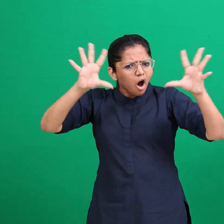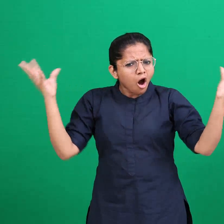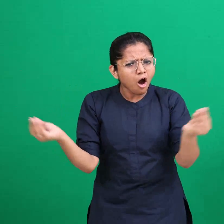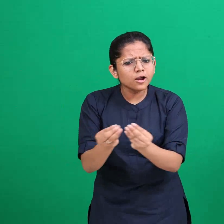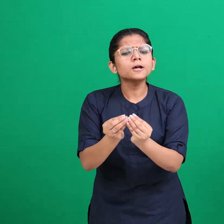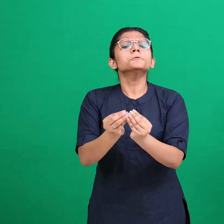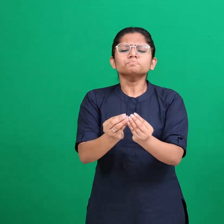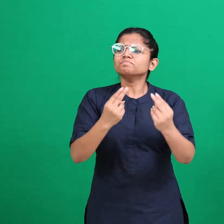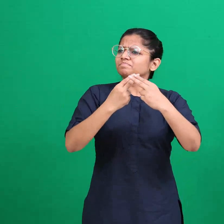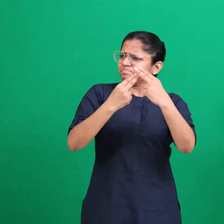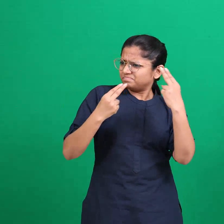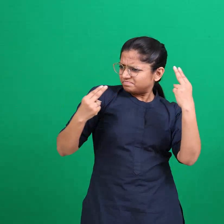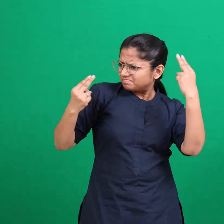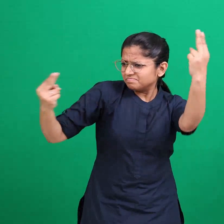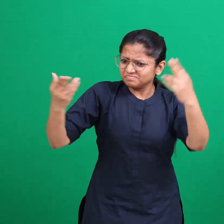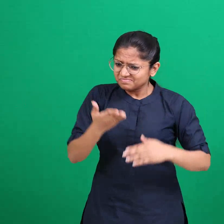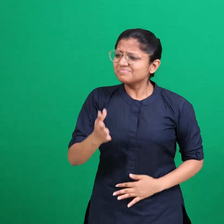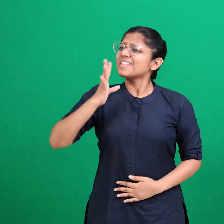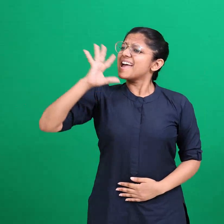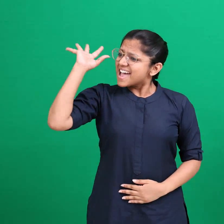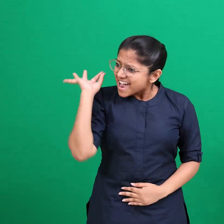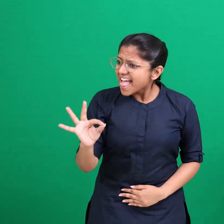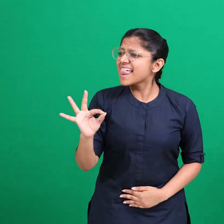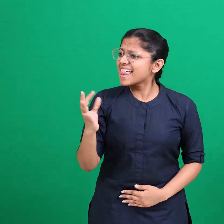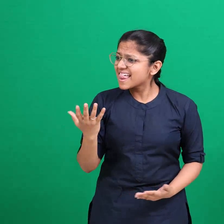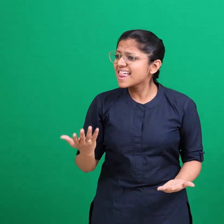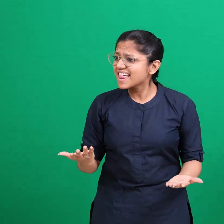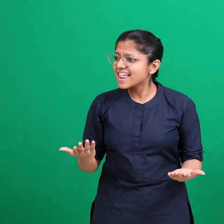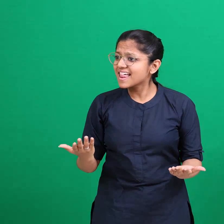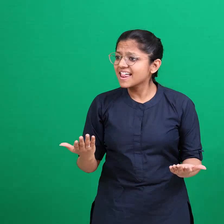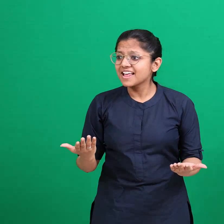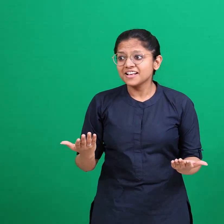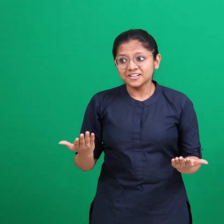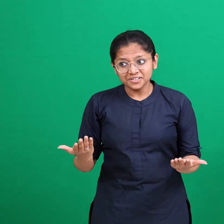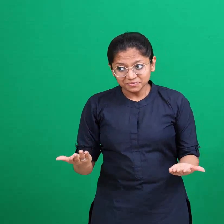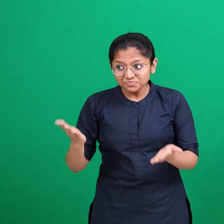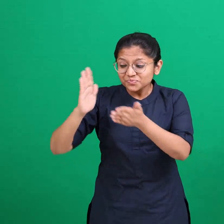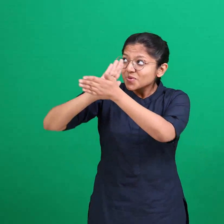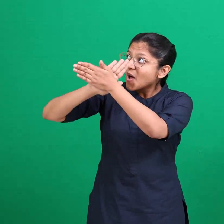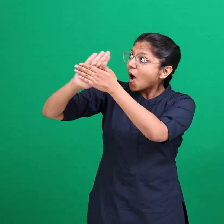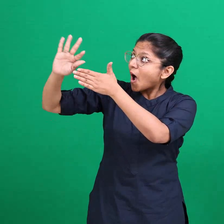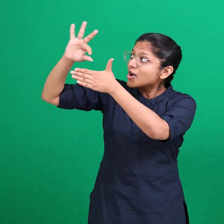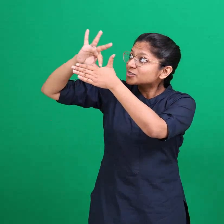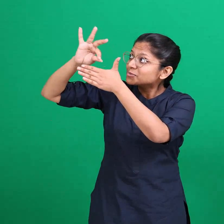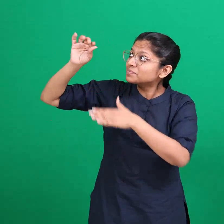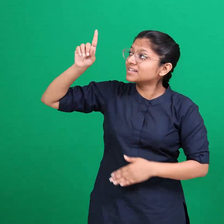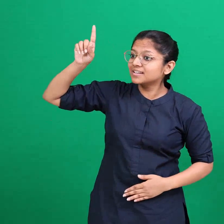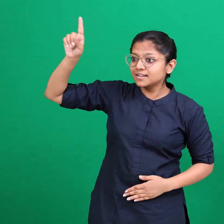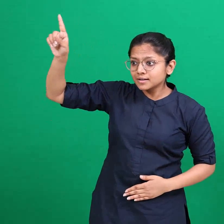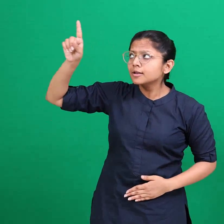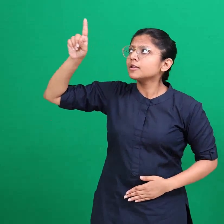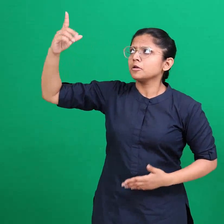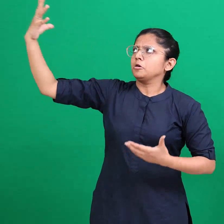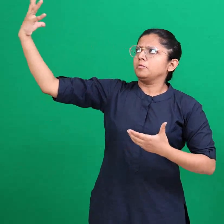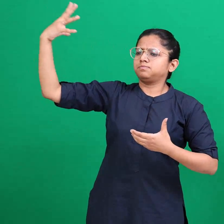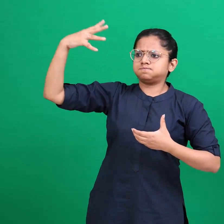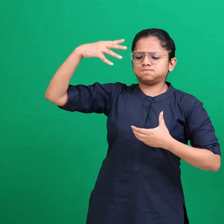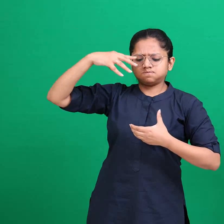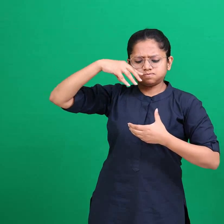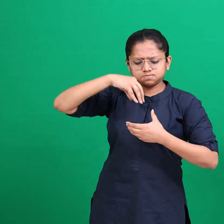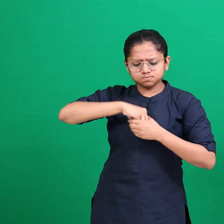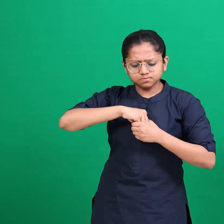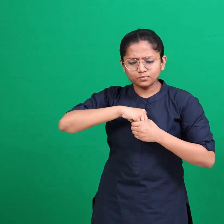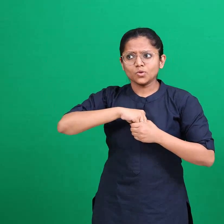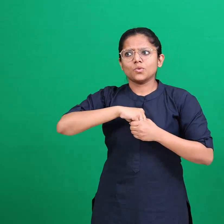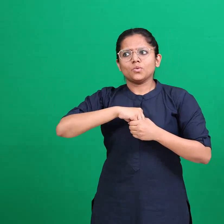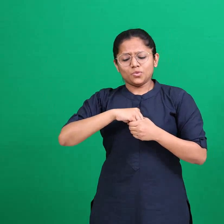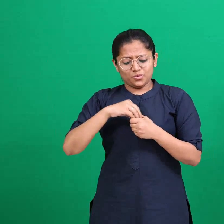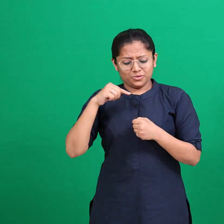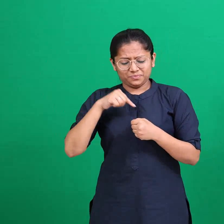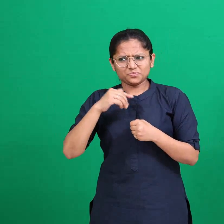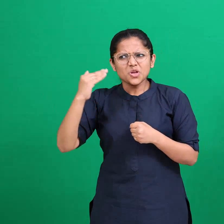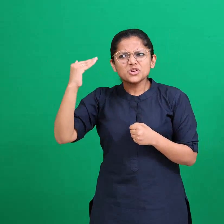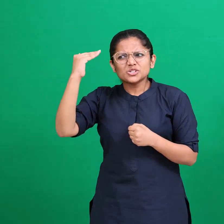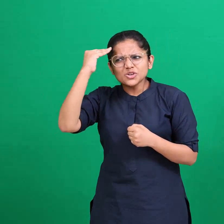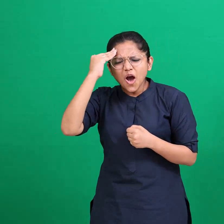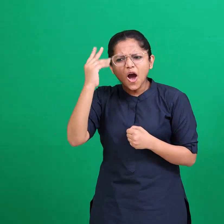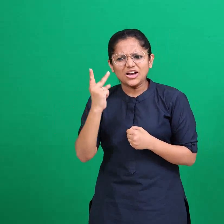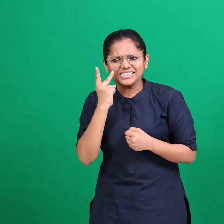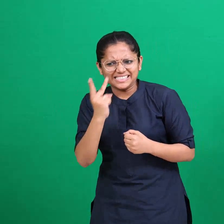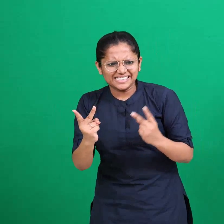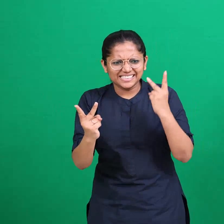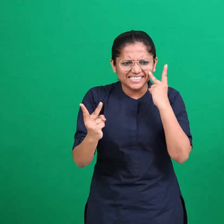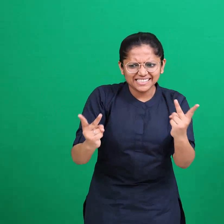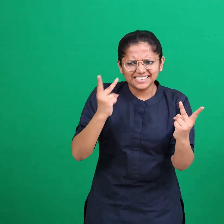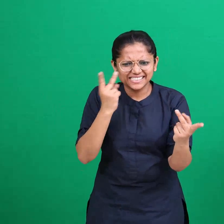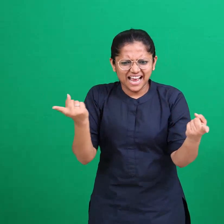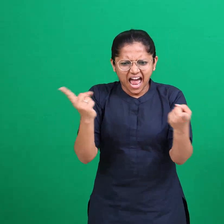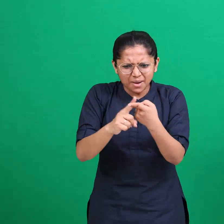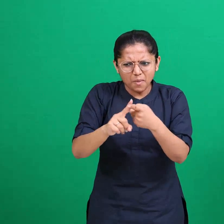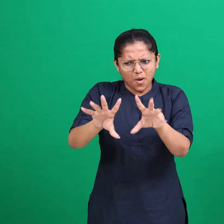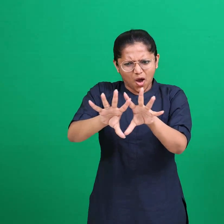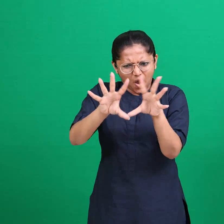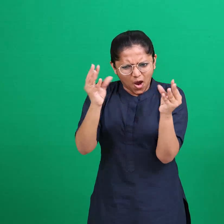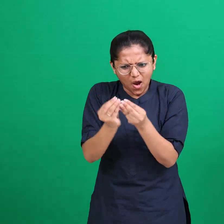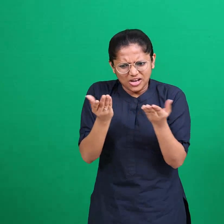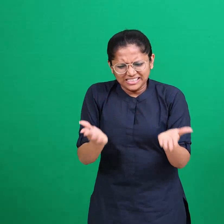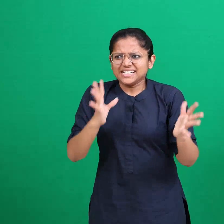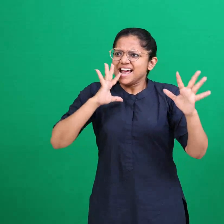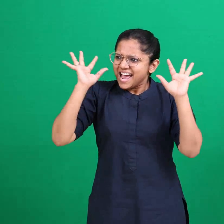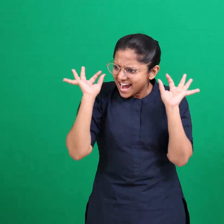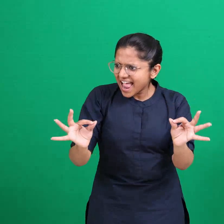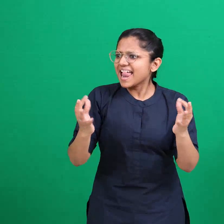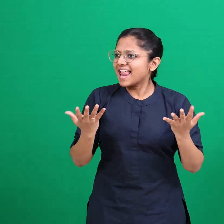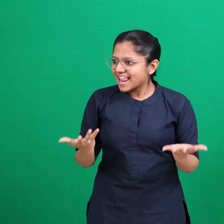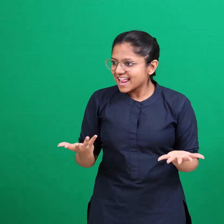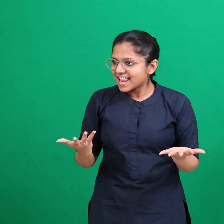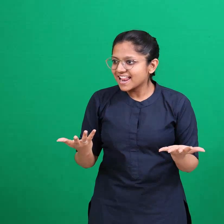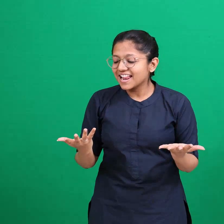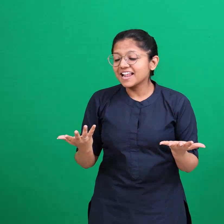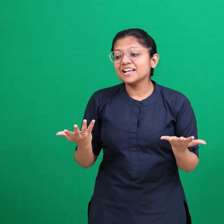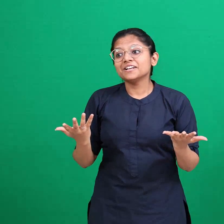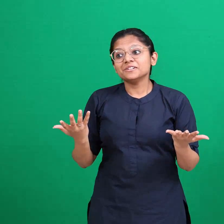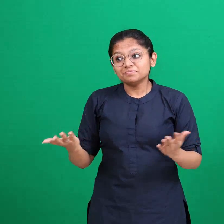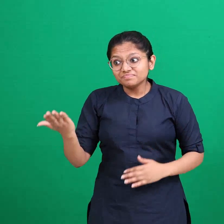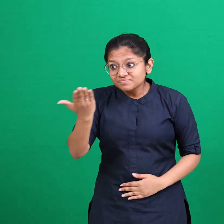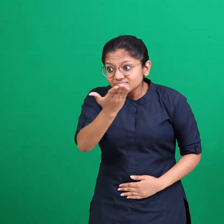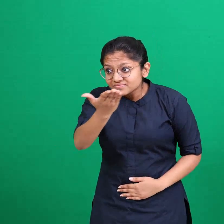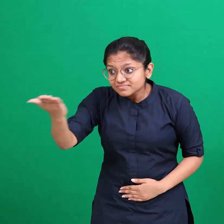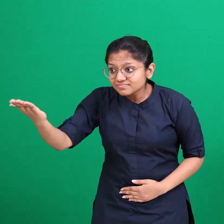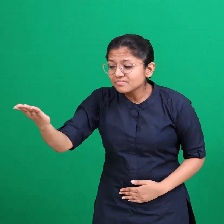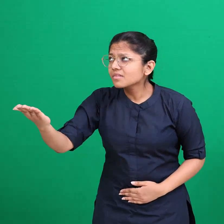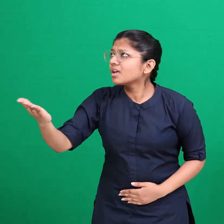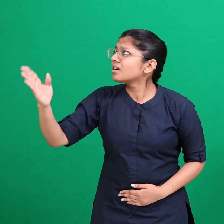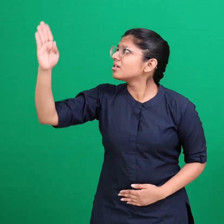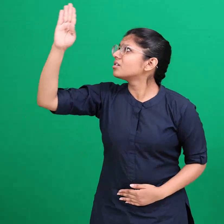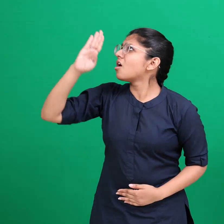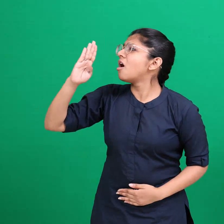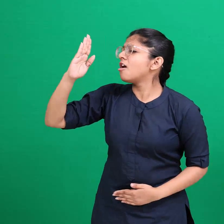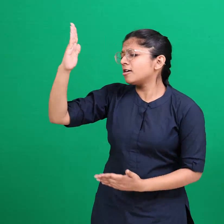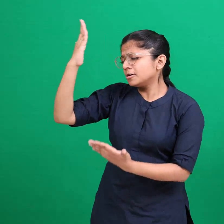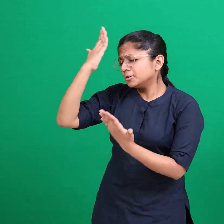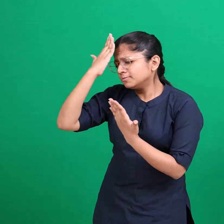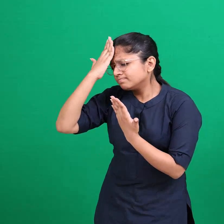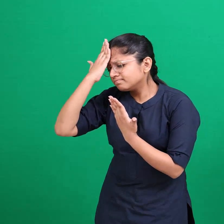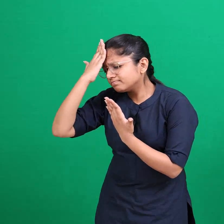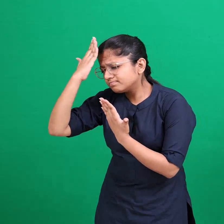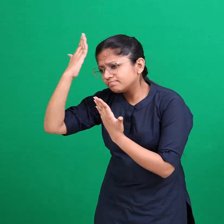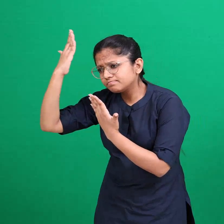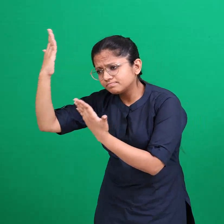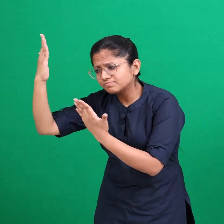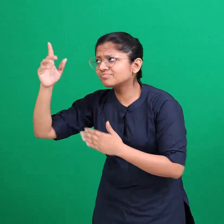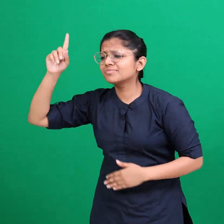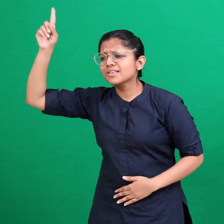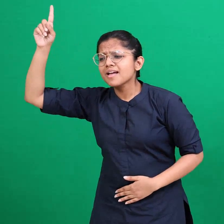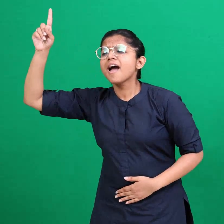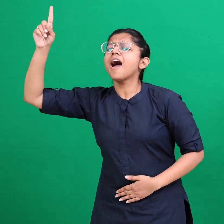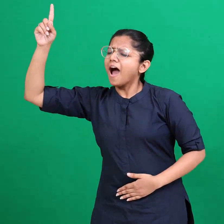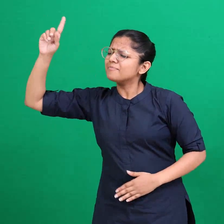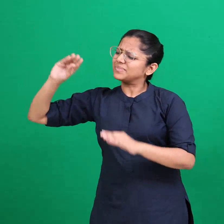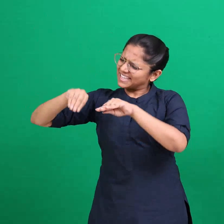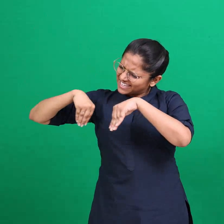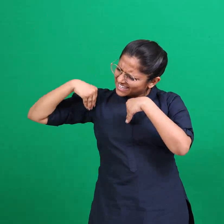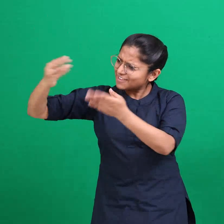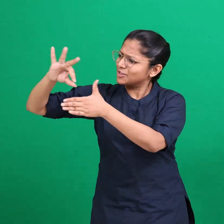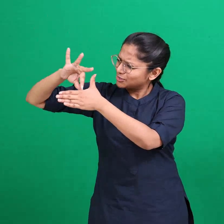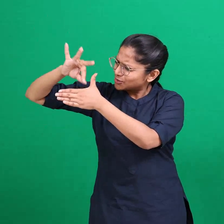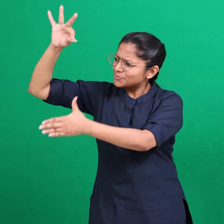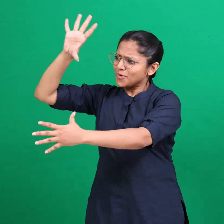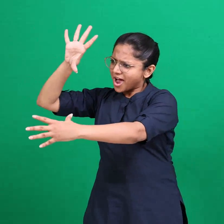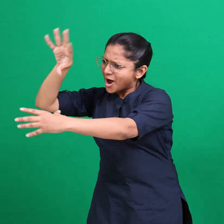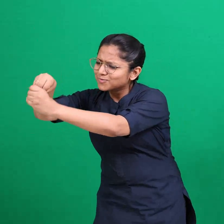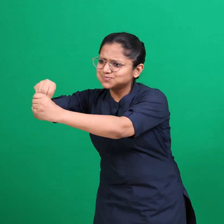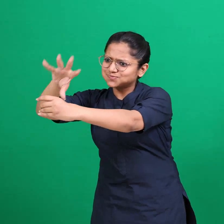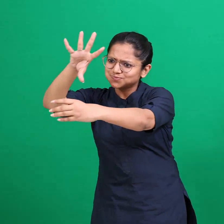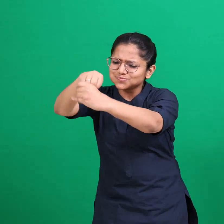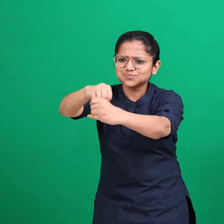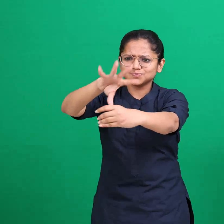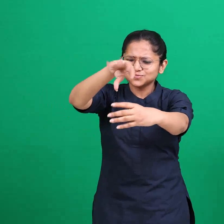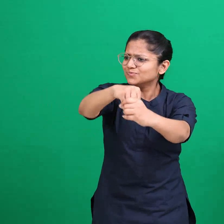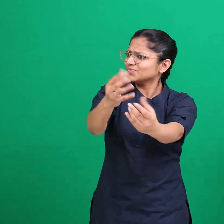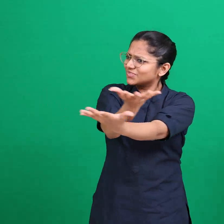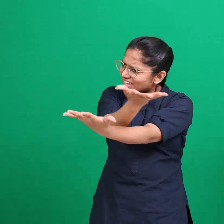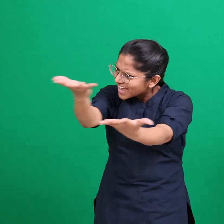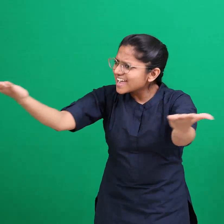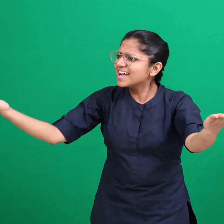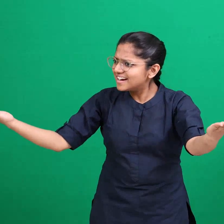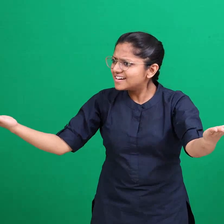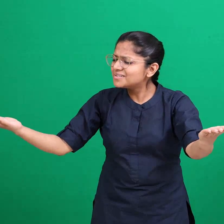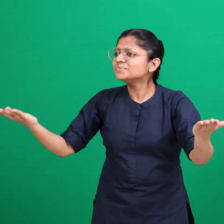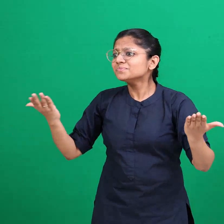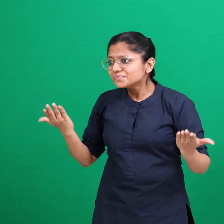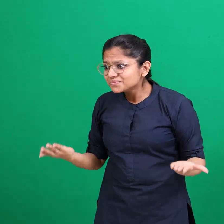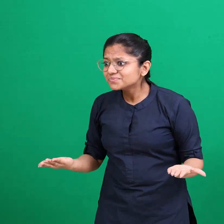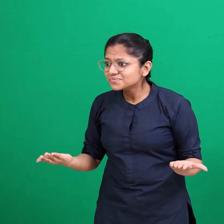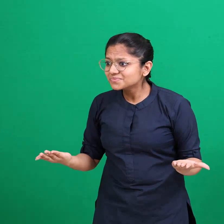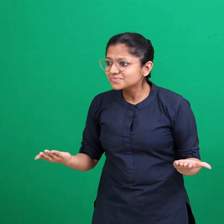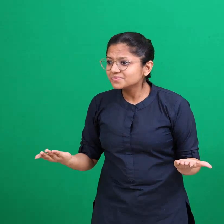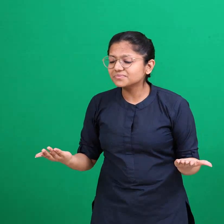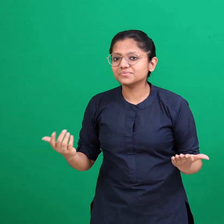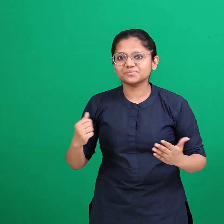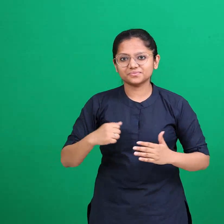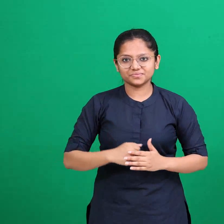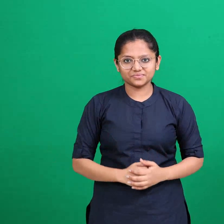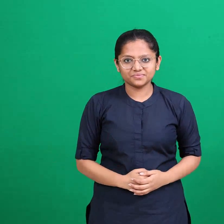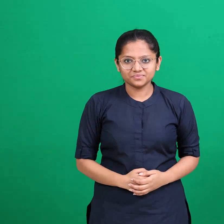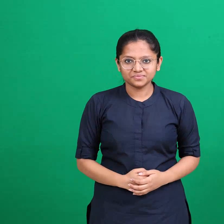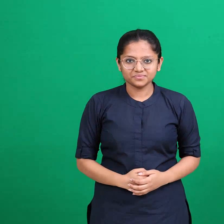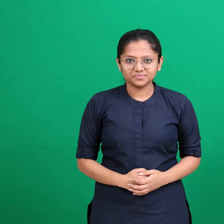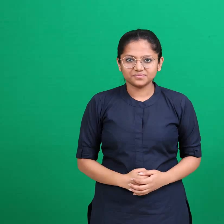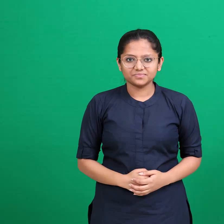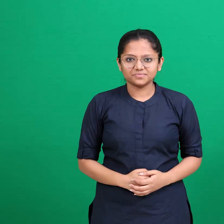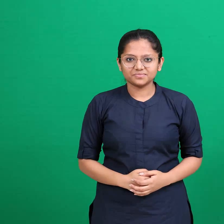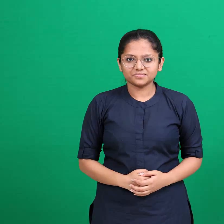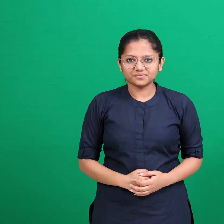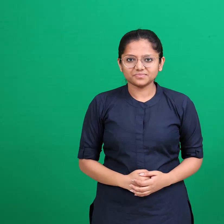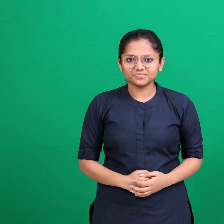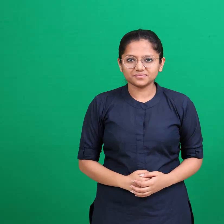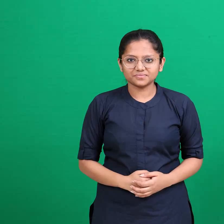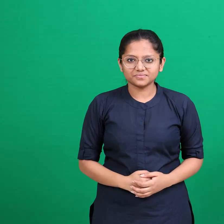We are witnesses of these things, and so is the Holy Spirit, whom God has given to those who obey Him."